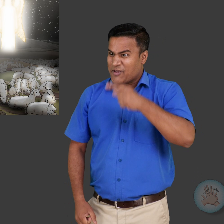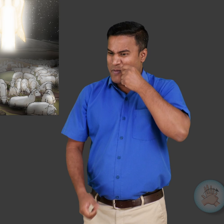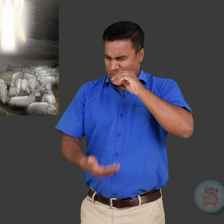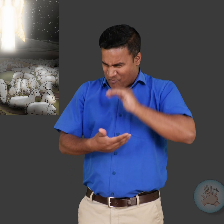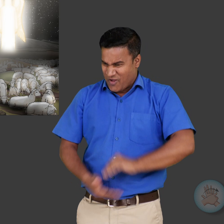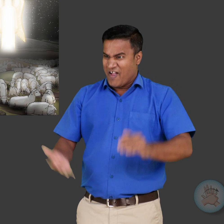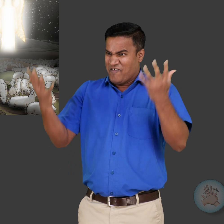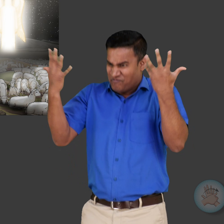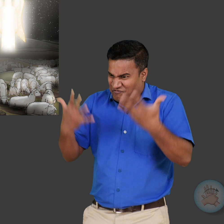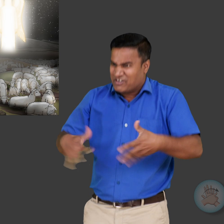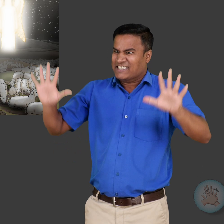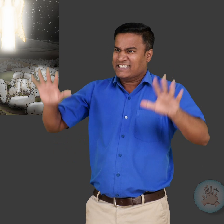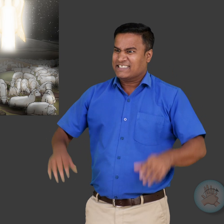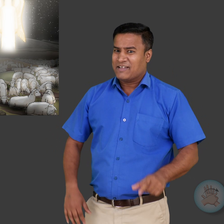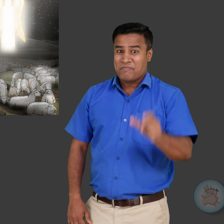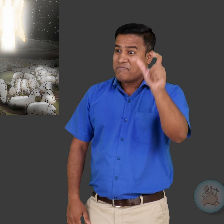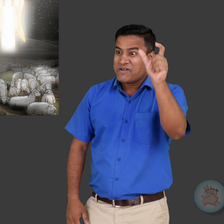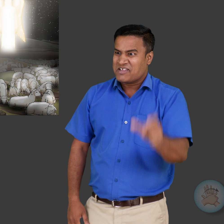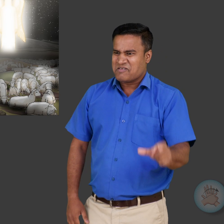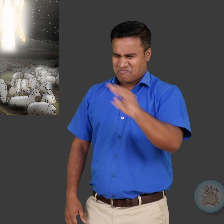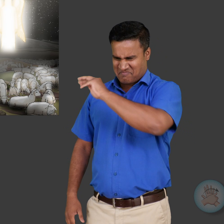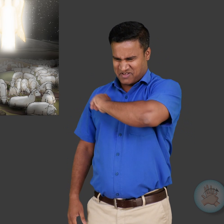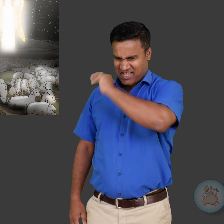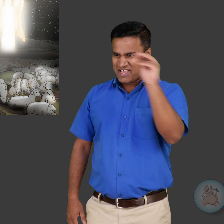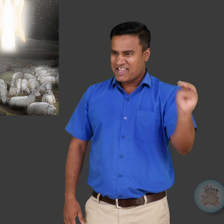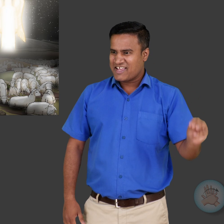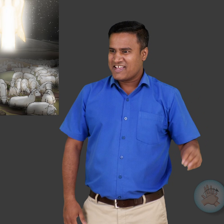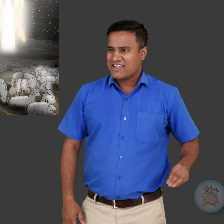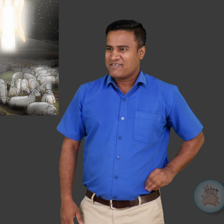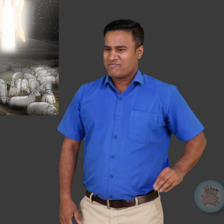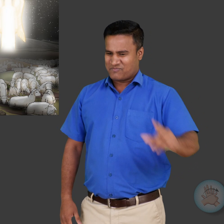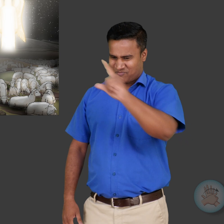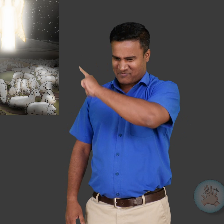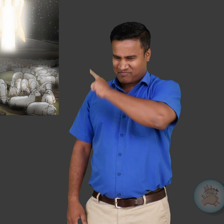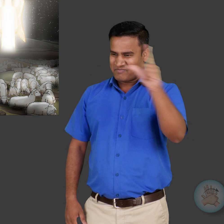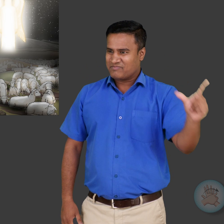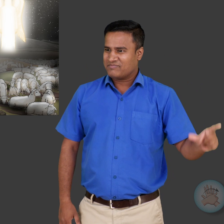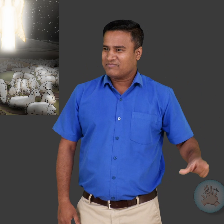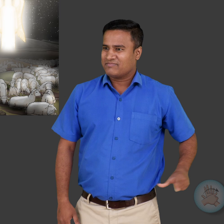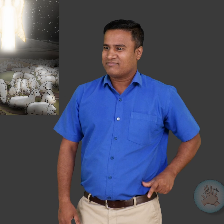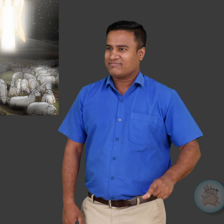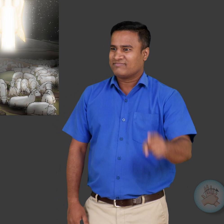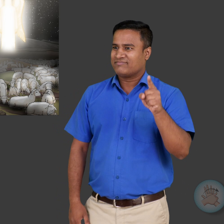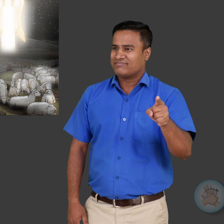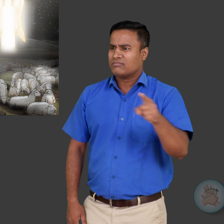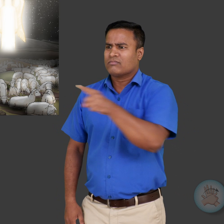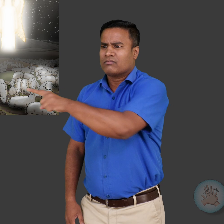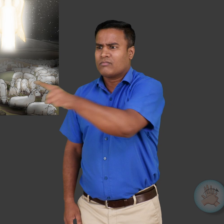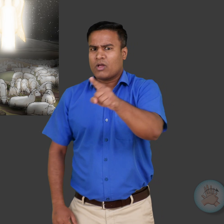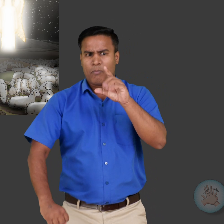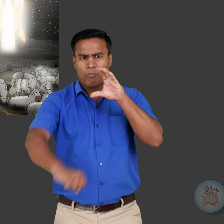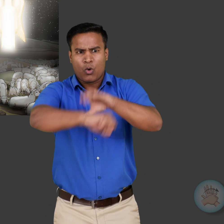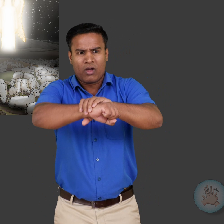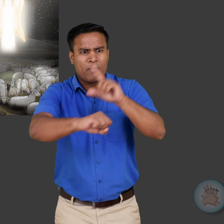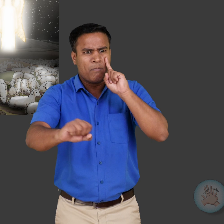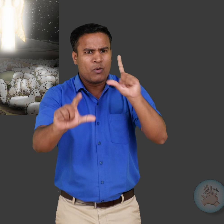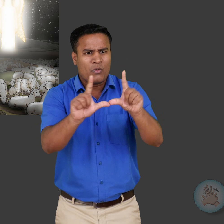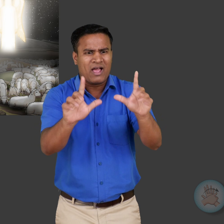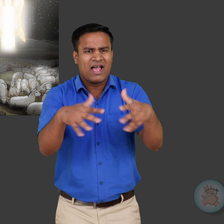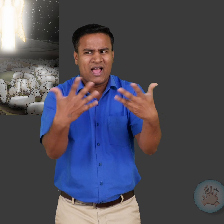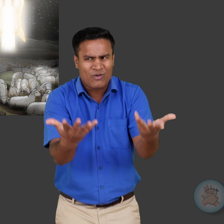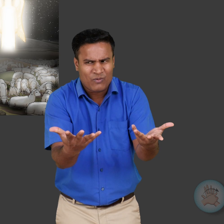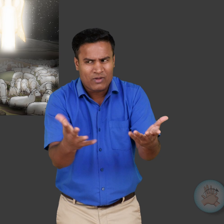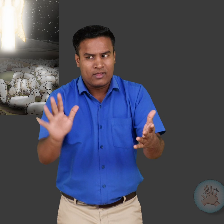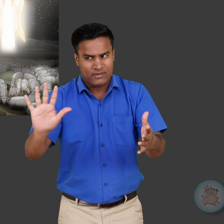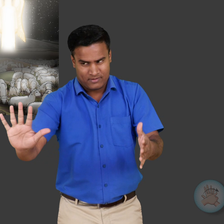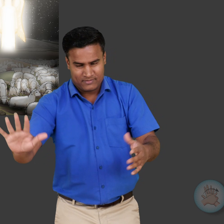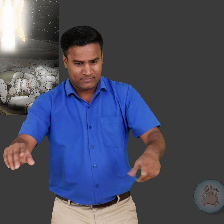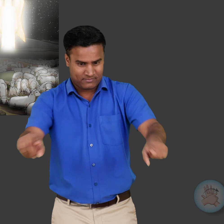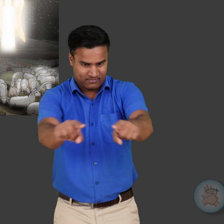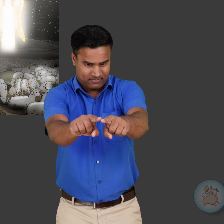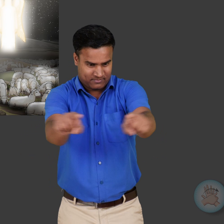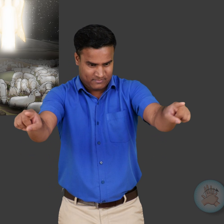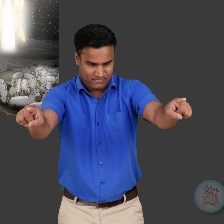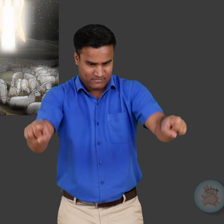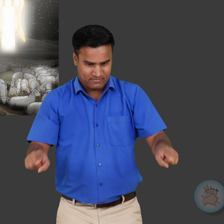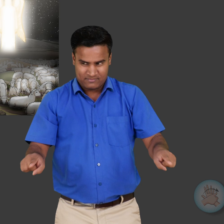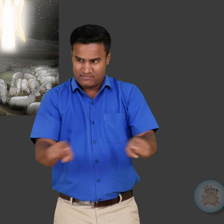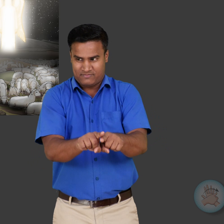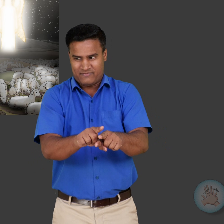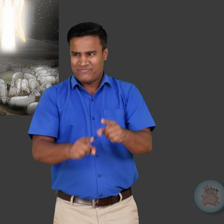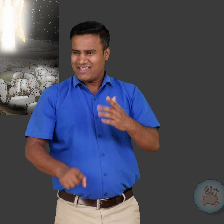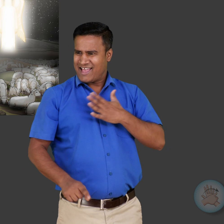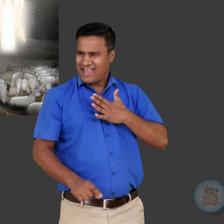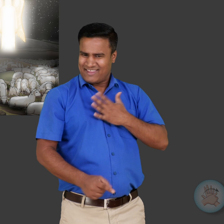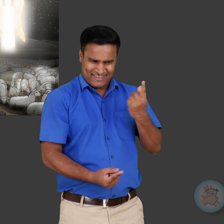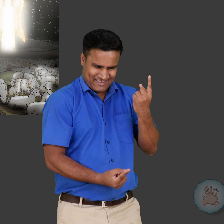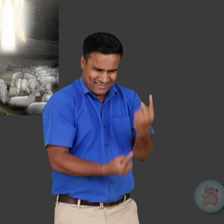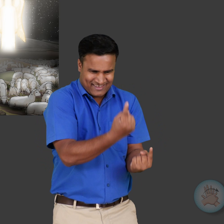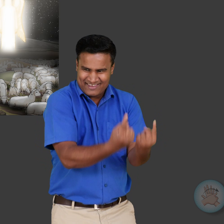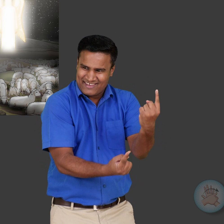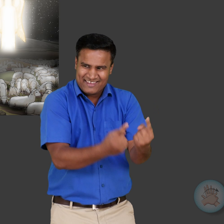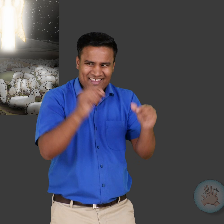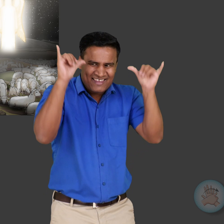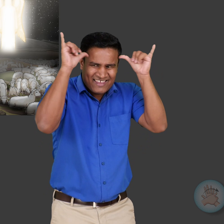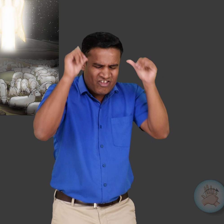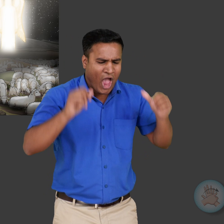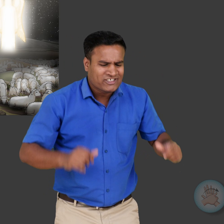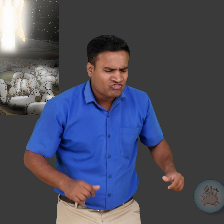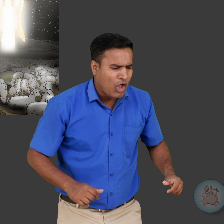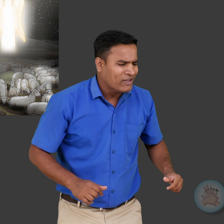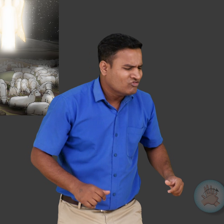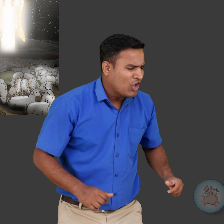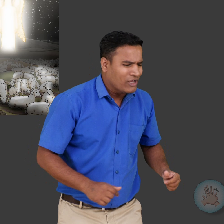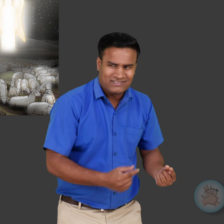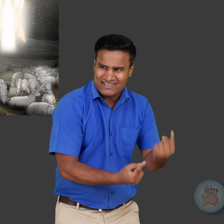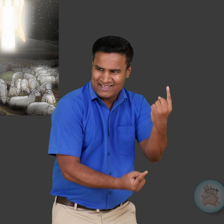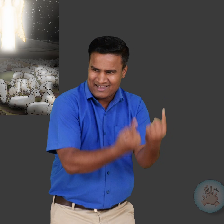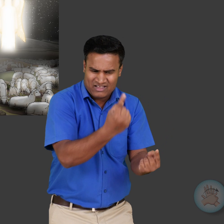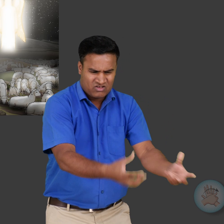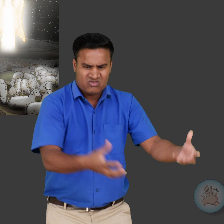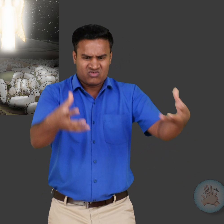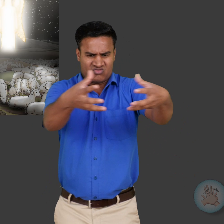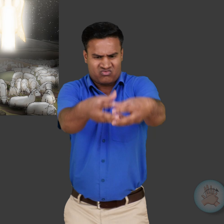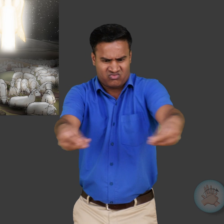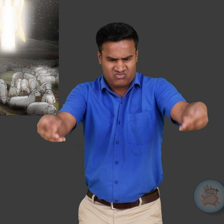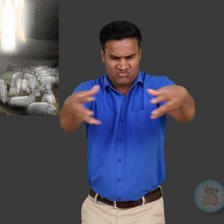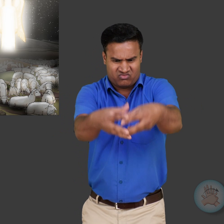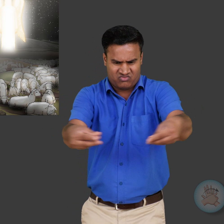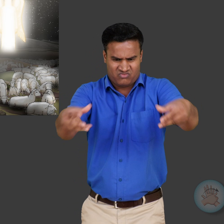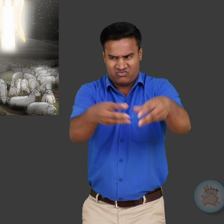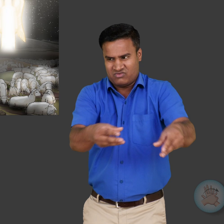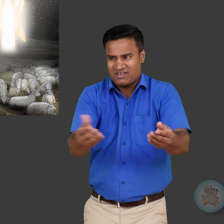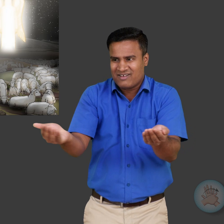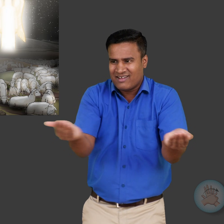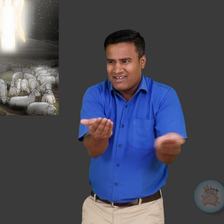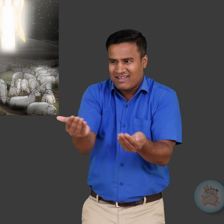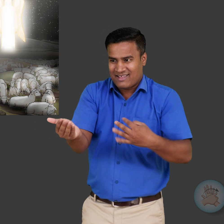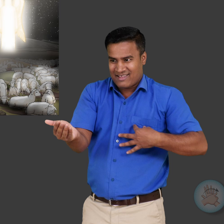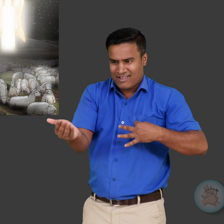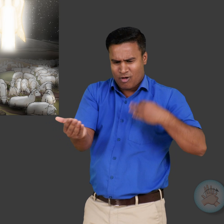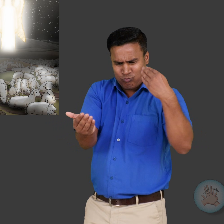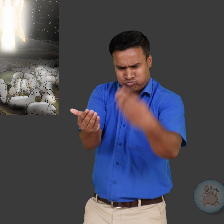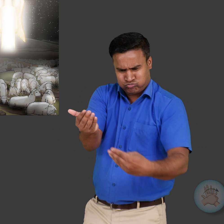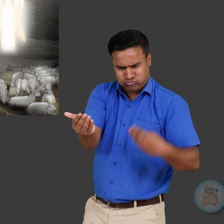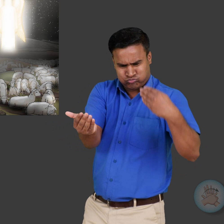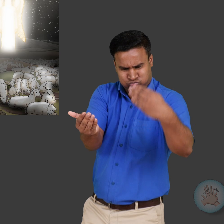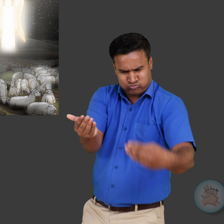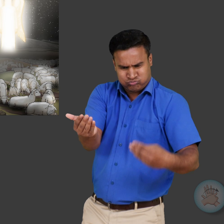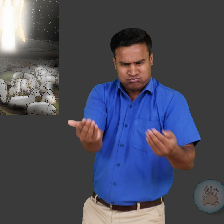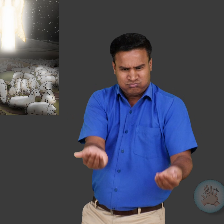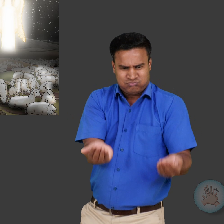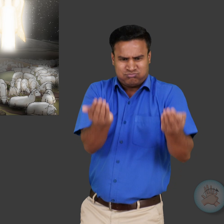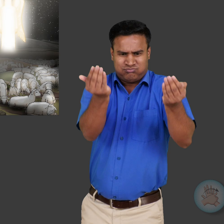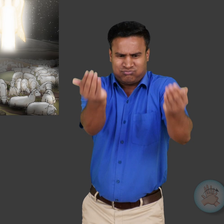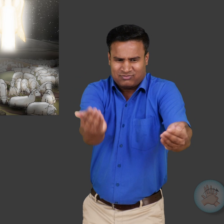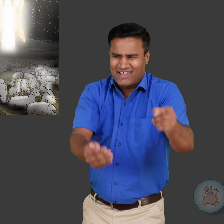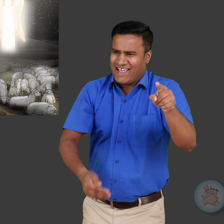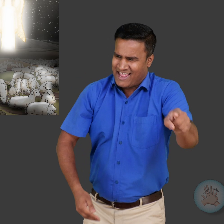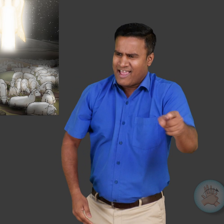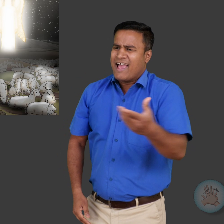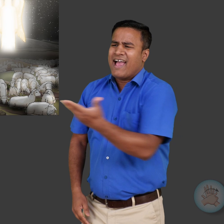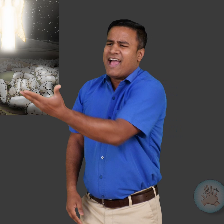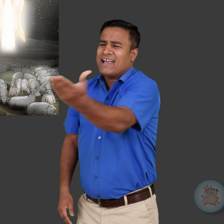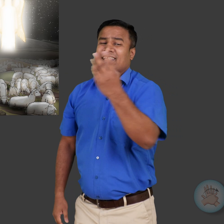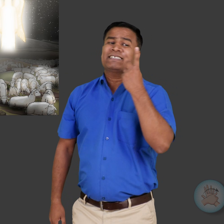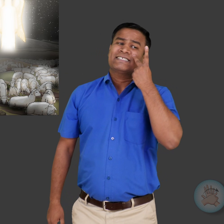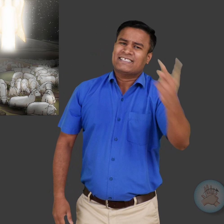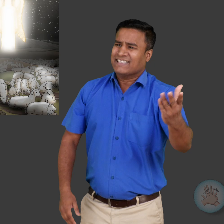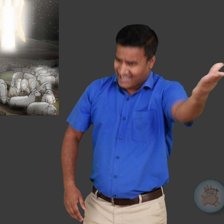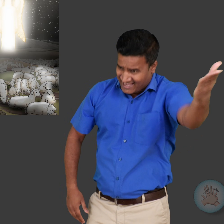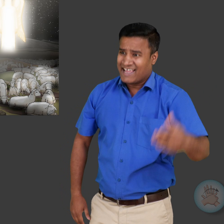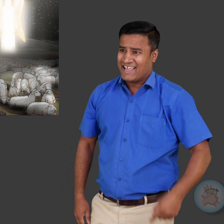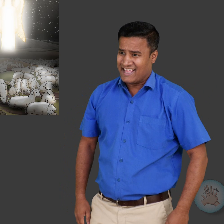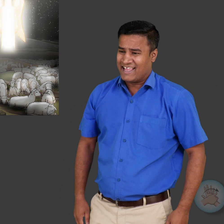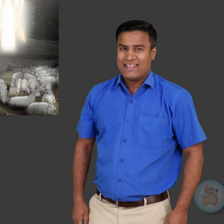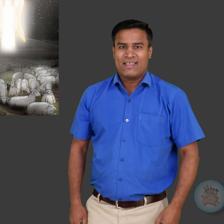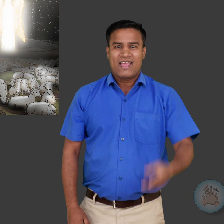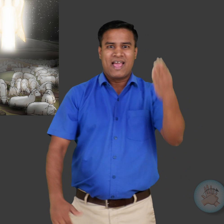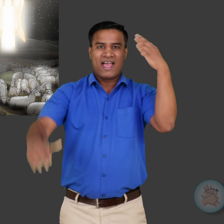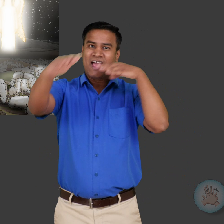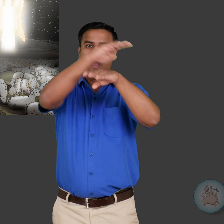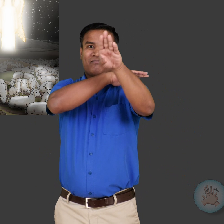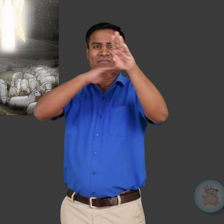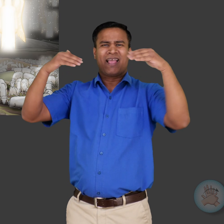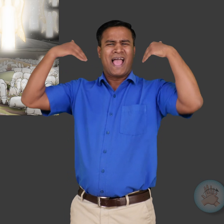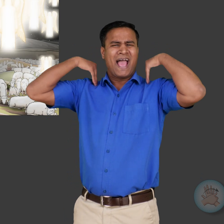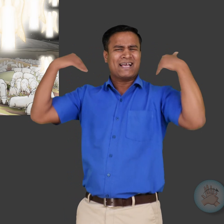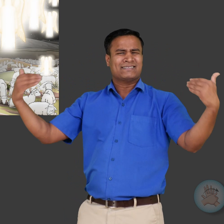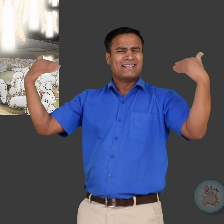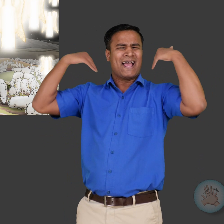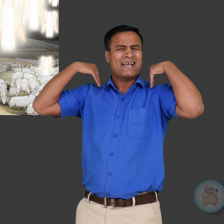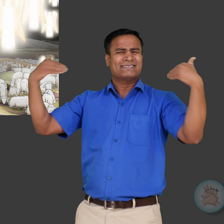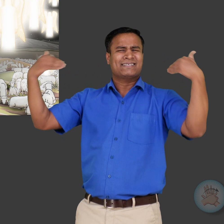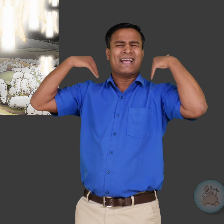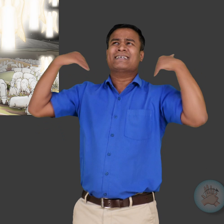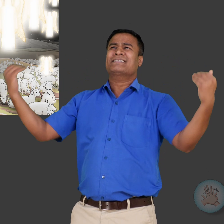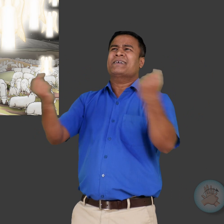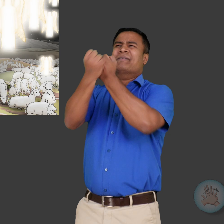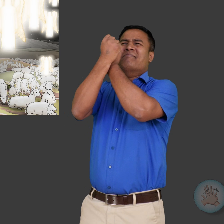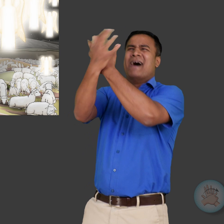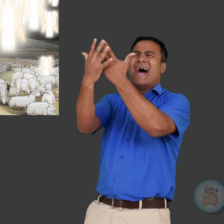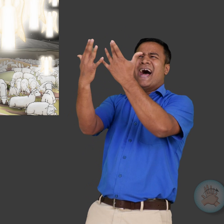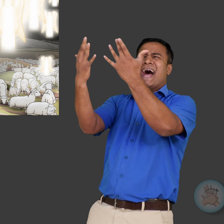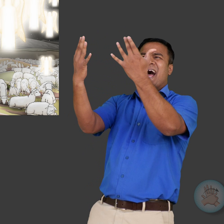He is Christ the Lord! And this will be a sign to you: You will find a baby wrapped in swaddling cloths and lying in a manger.”